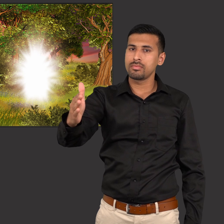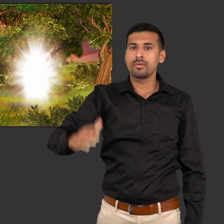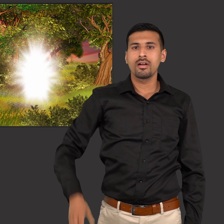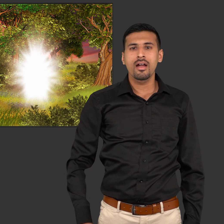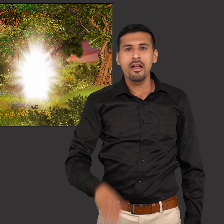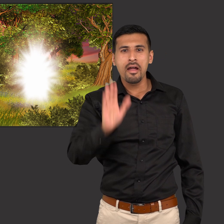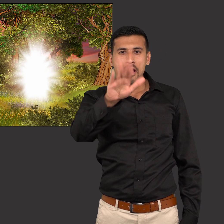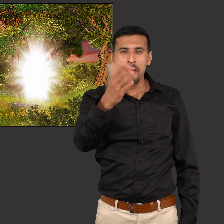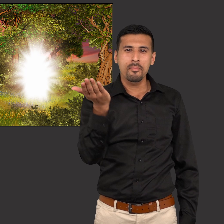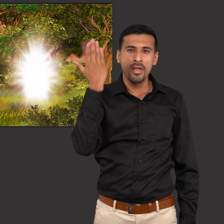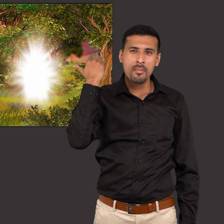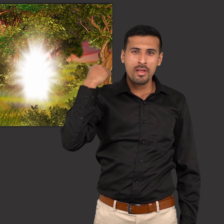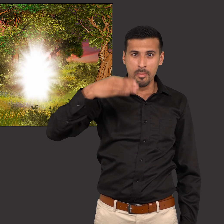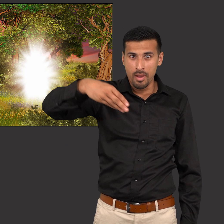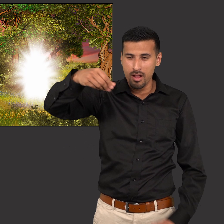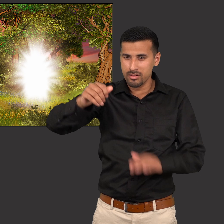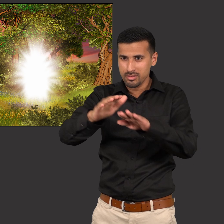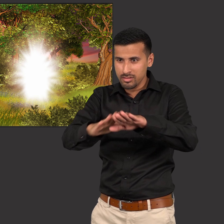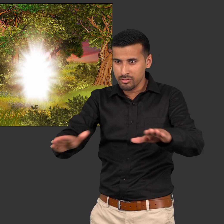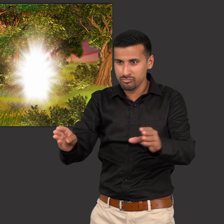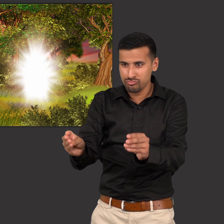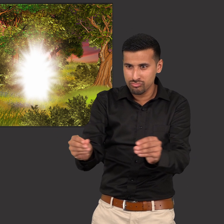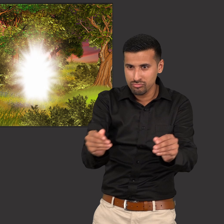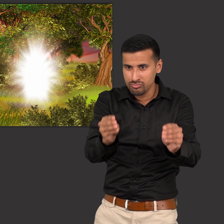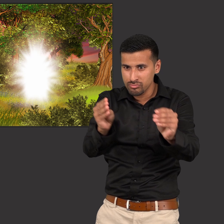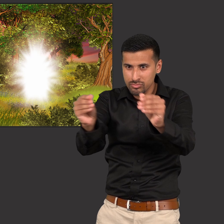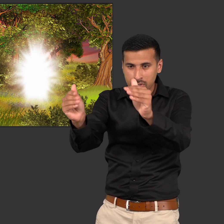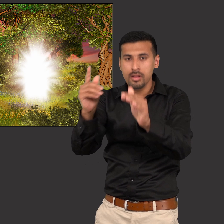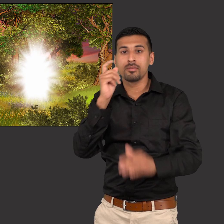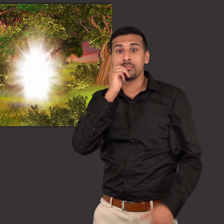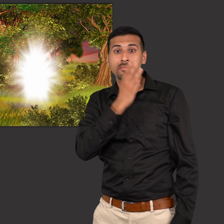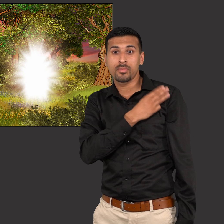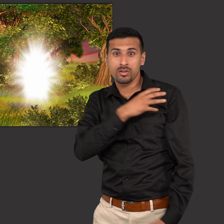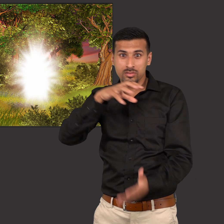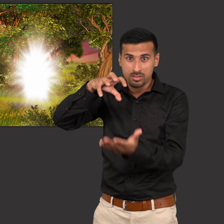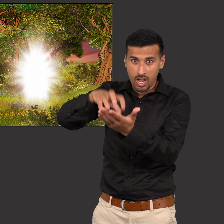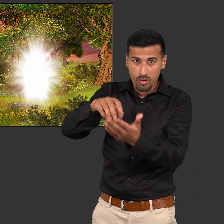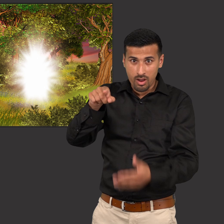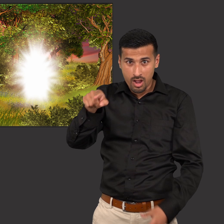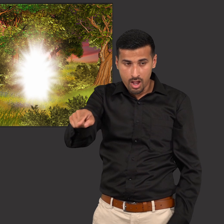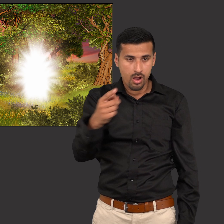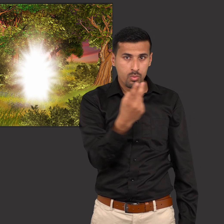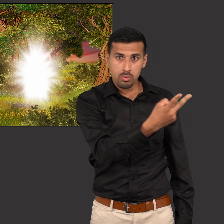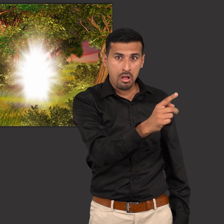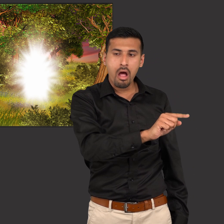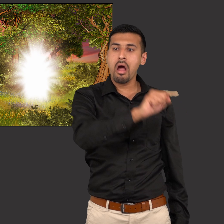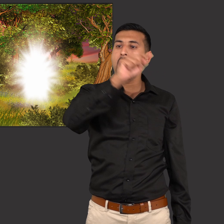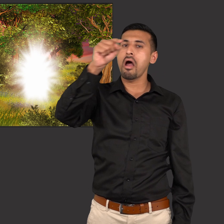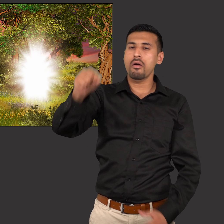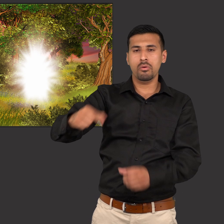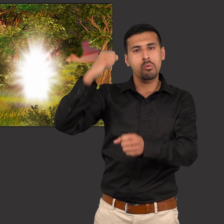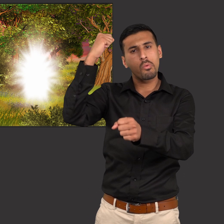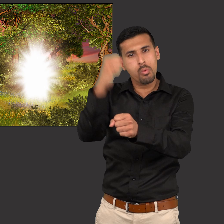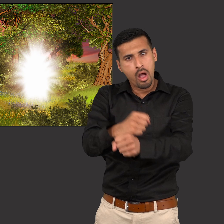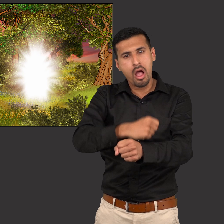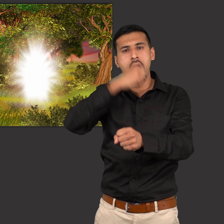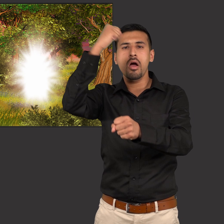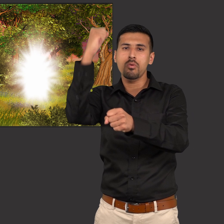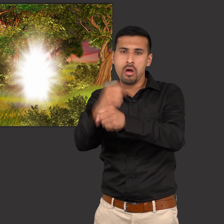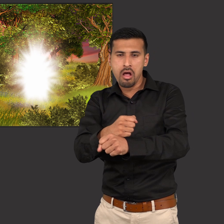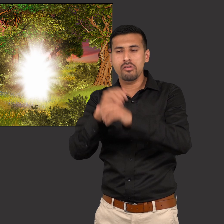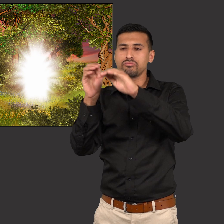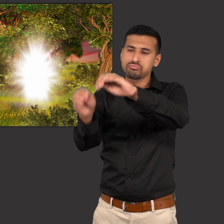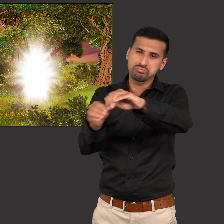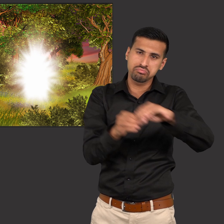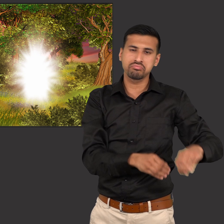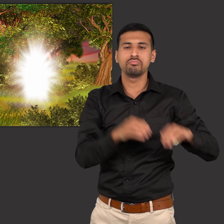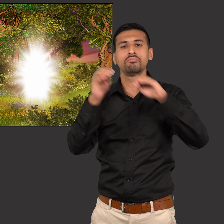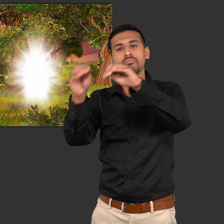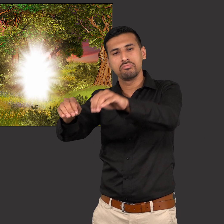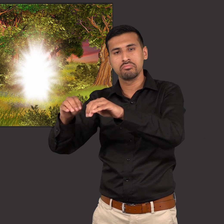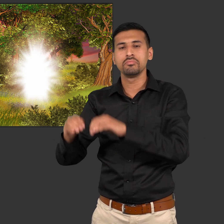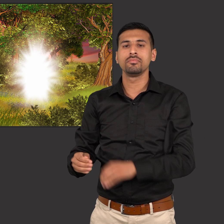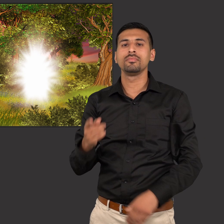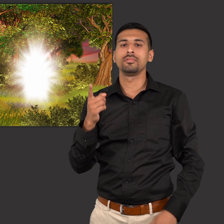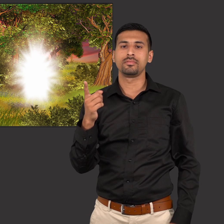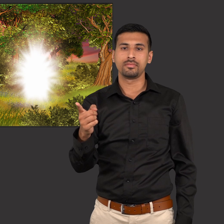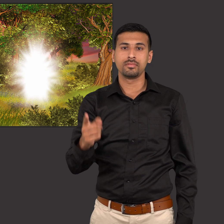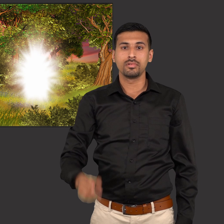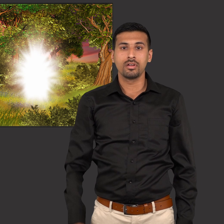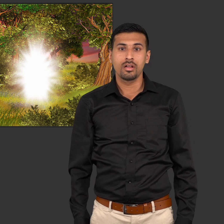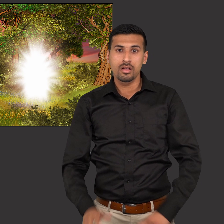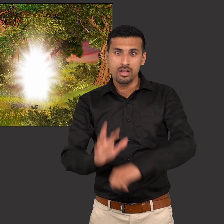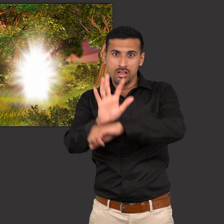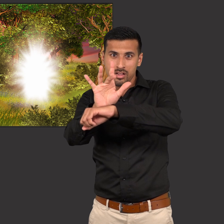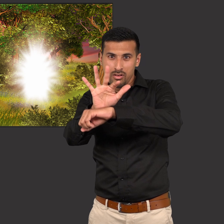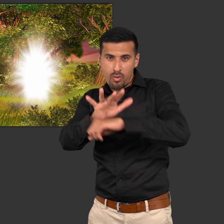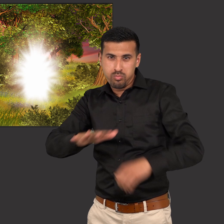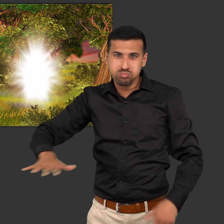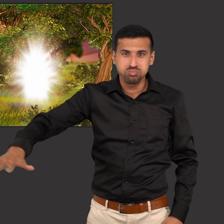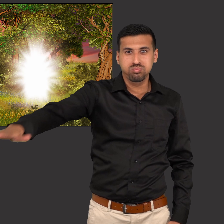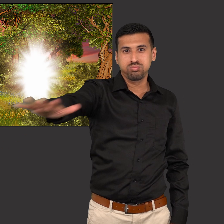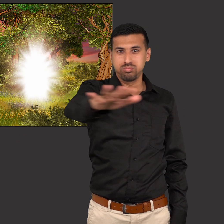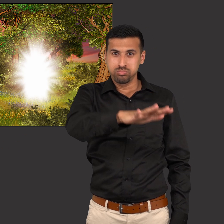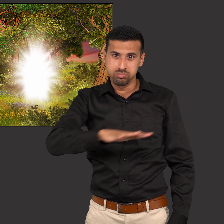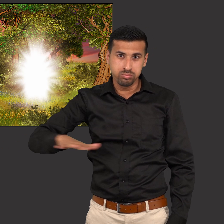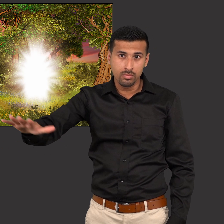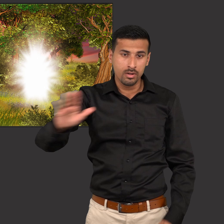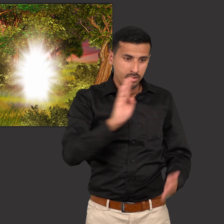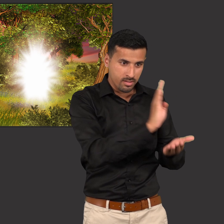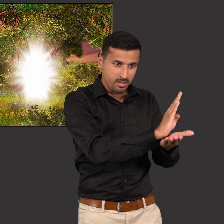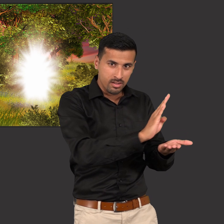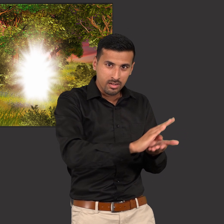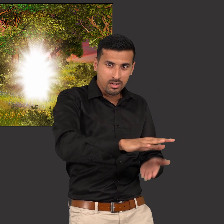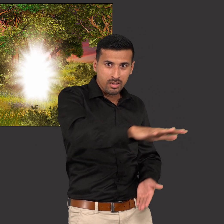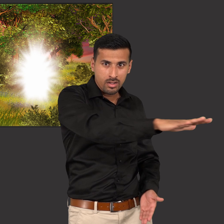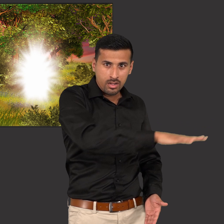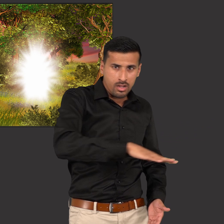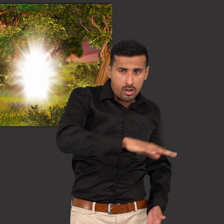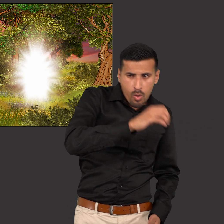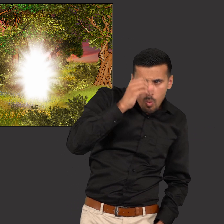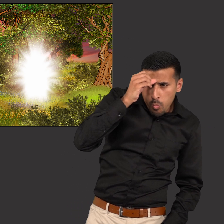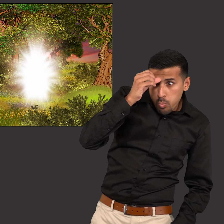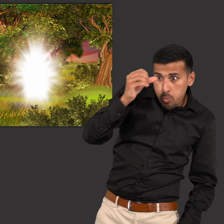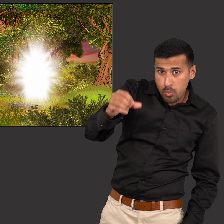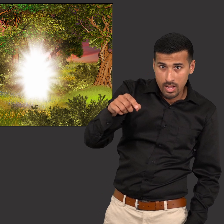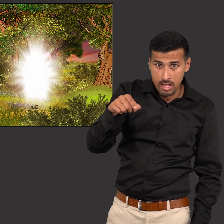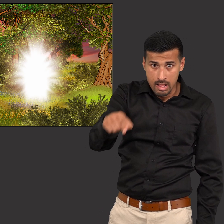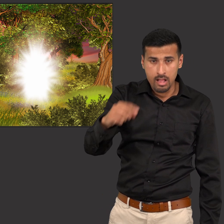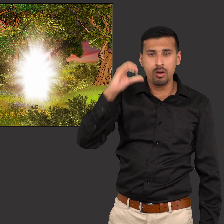Therefore the LORD God banished him from the Garden of Eden to work the ground from which he had been taken.